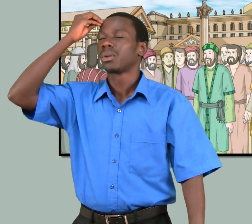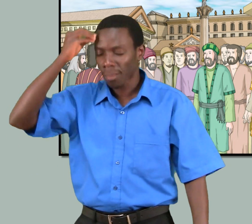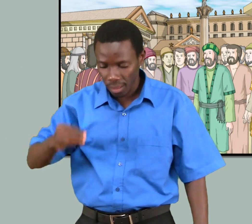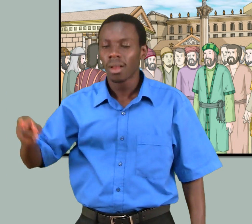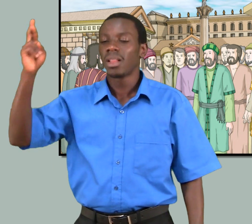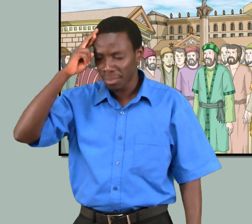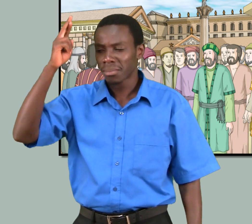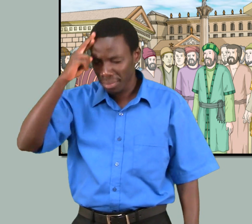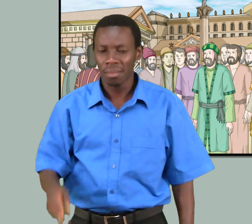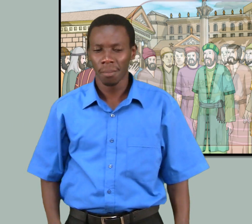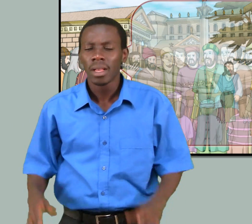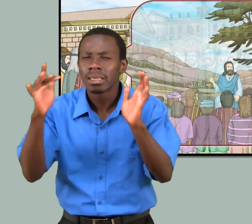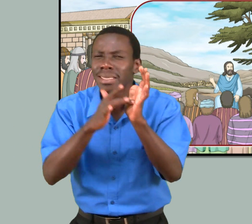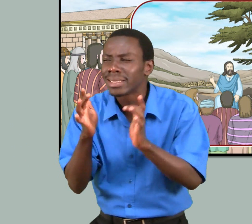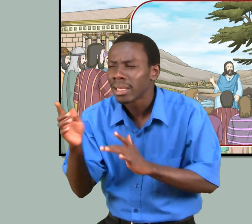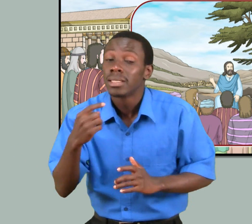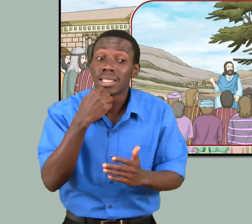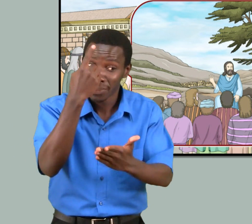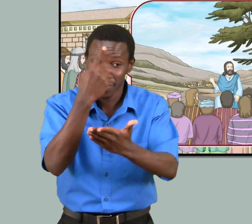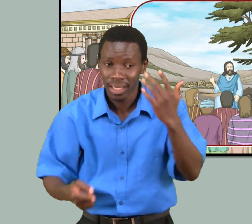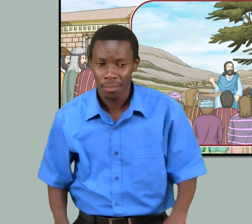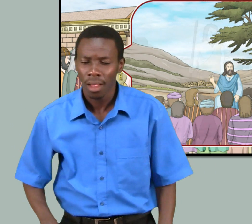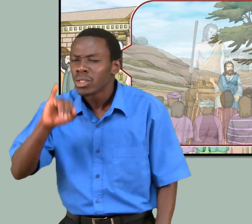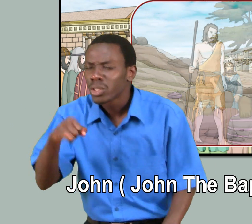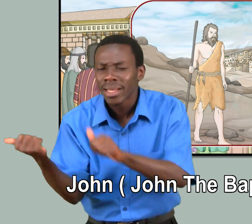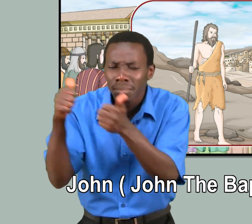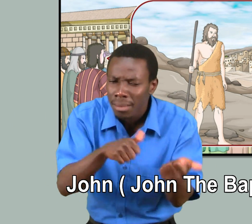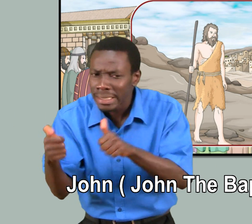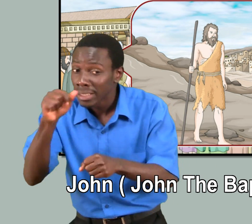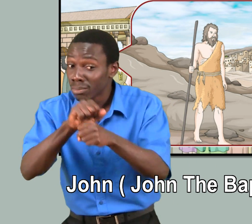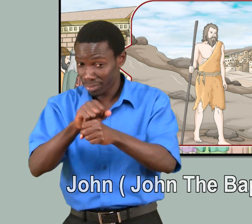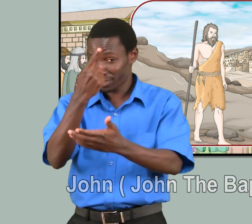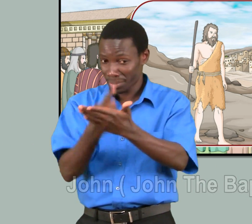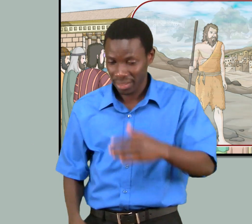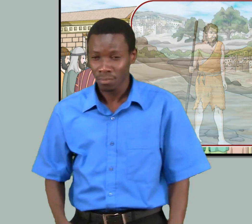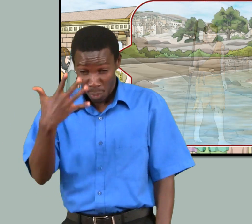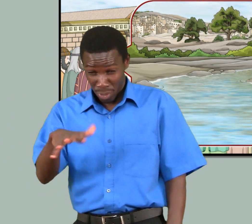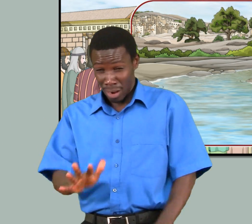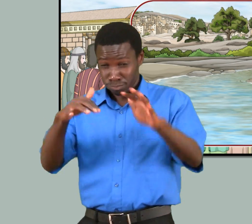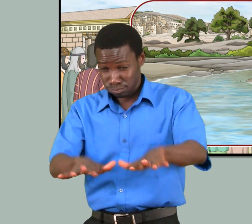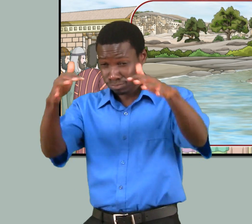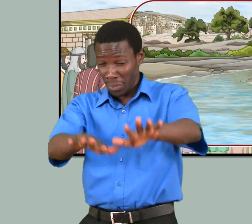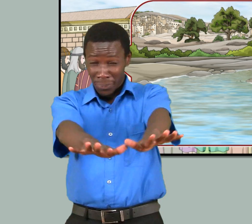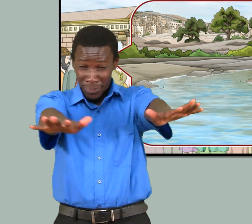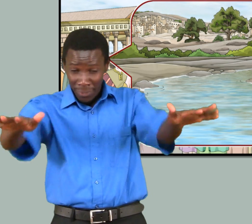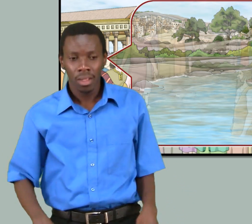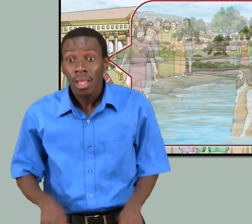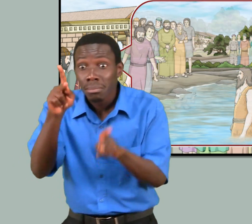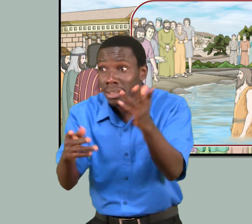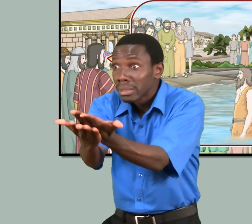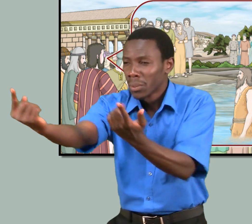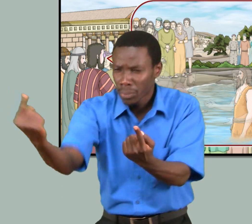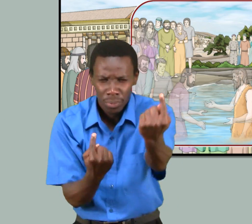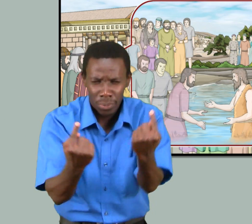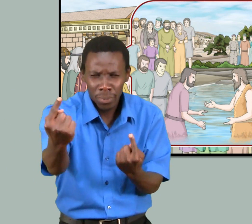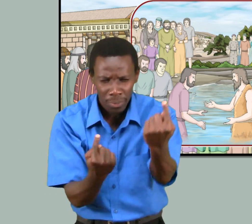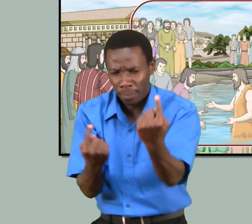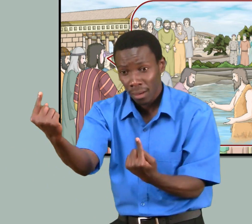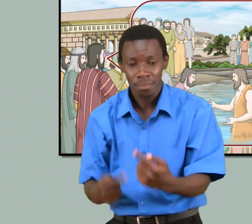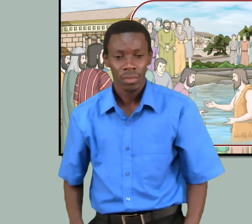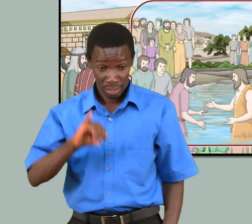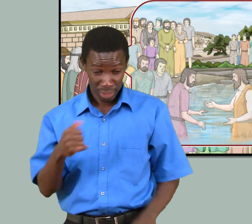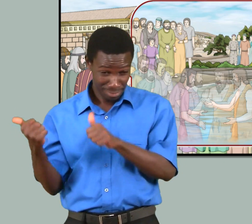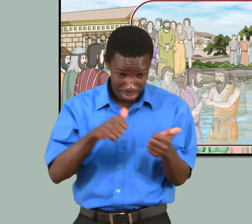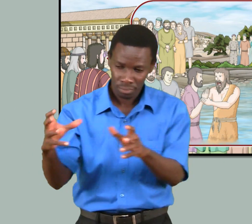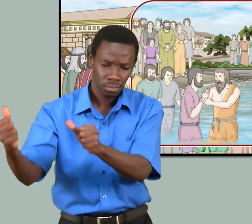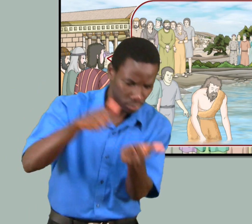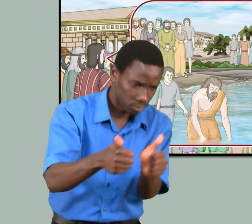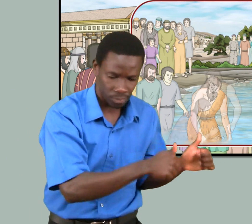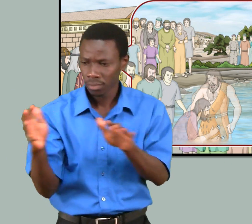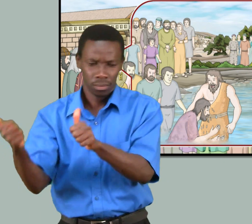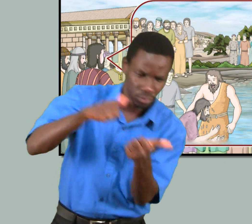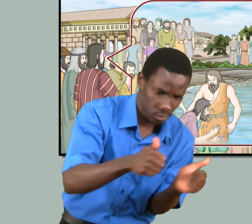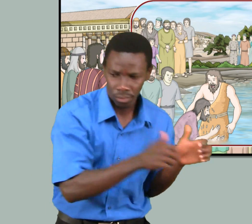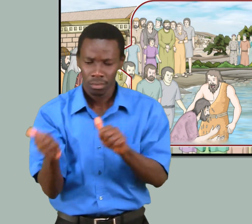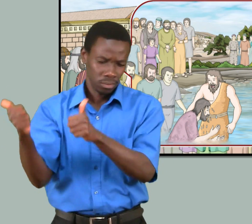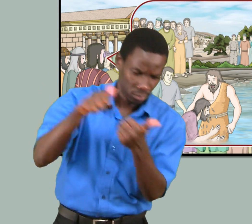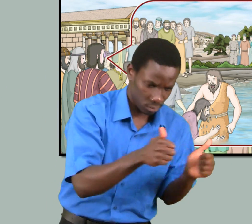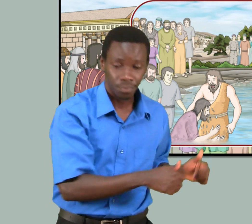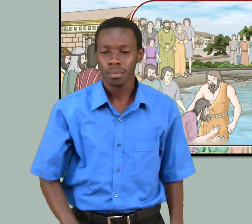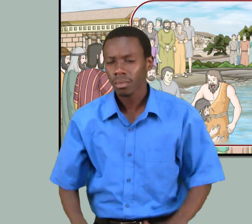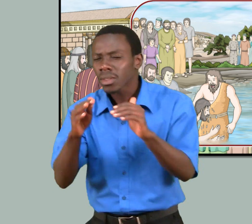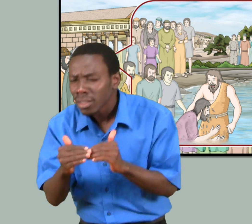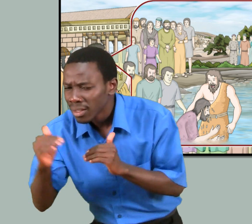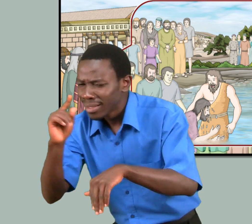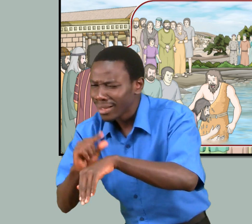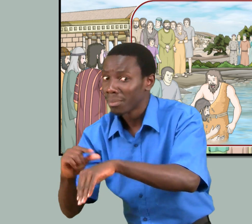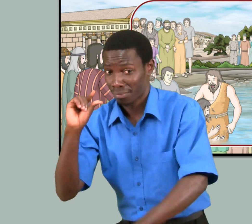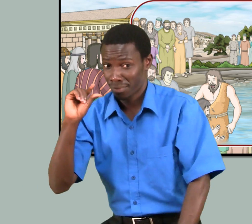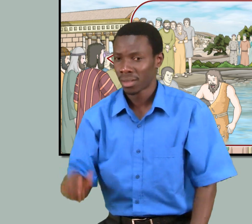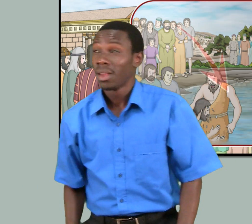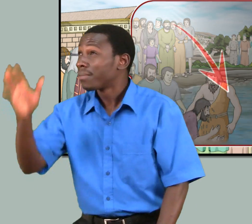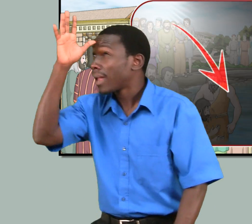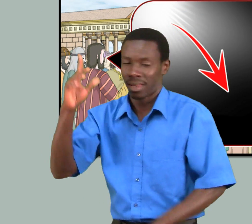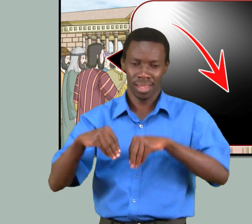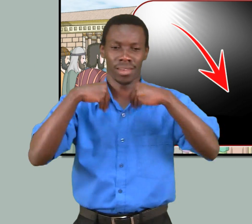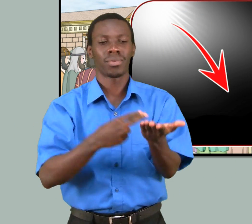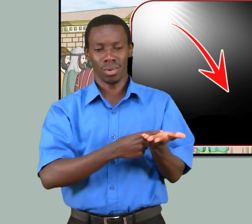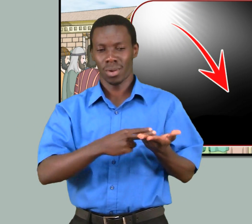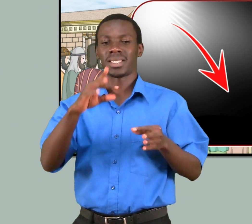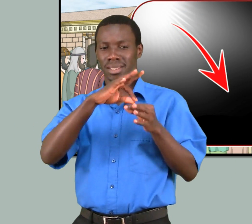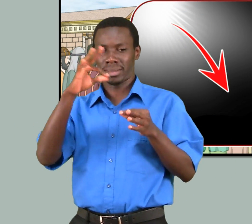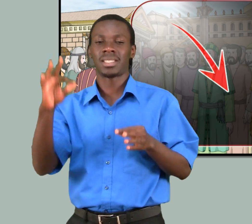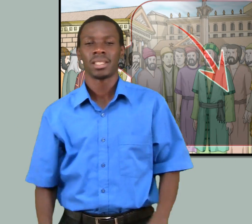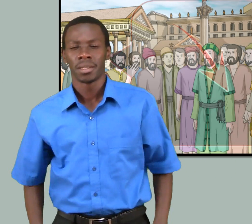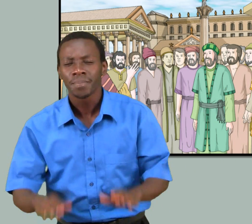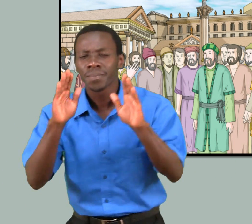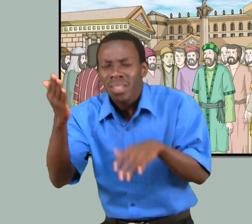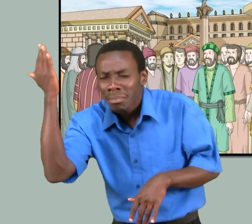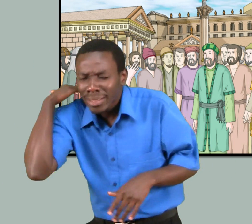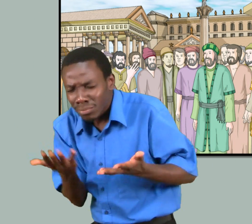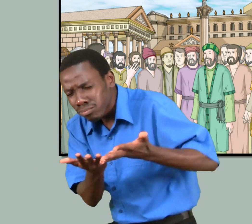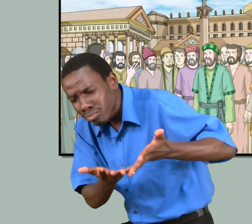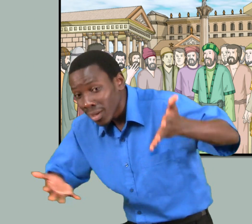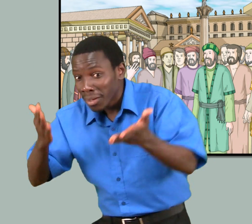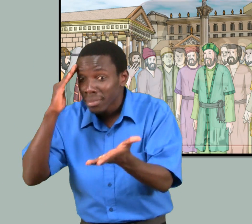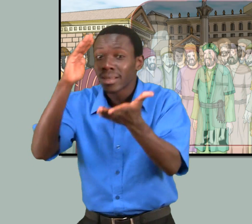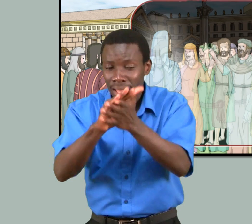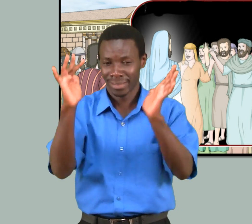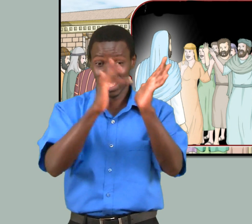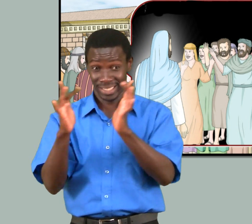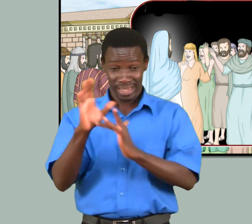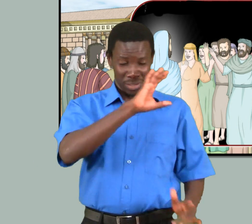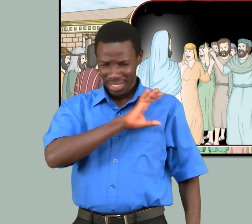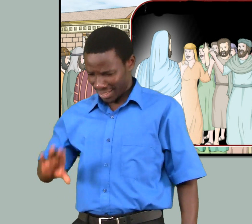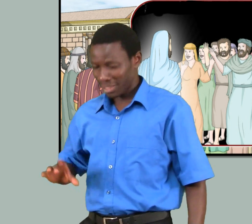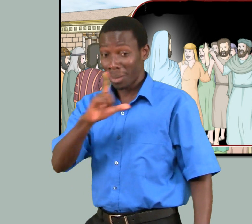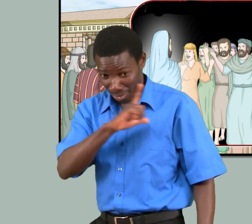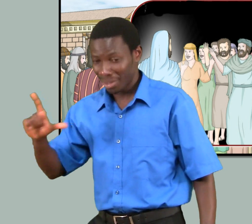Then I remembered the word of the Lord, as He used to say, ‘John baptized with water, but you will be baptized with the Holy Spirit.’